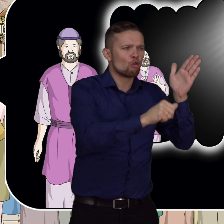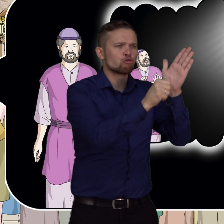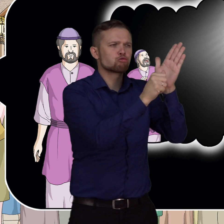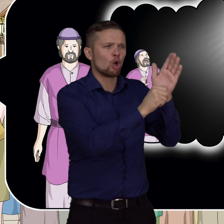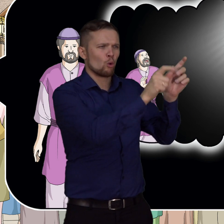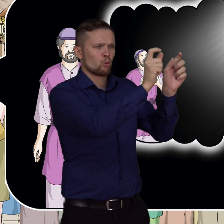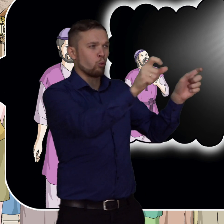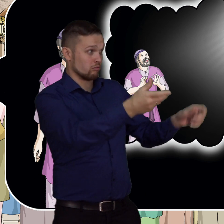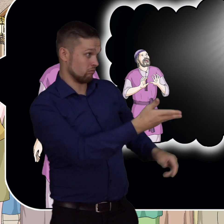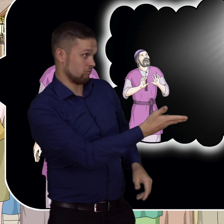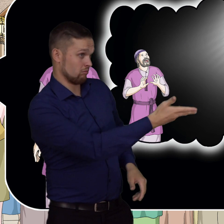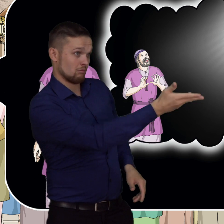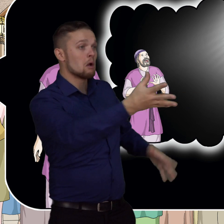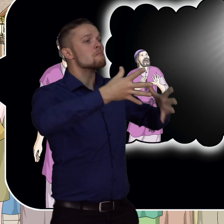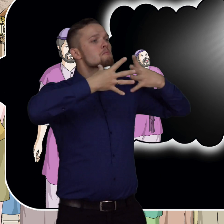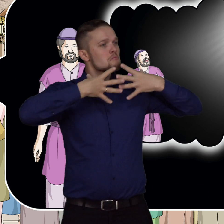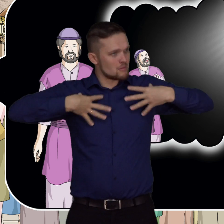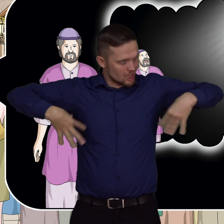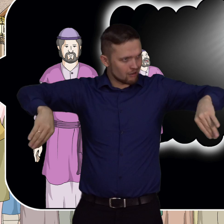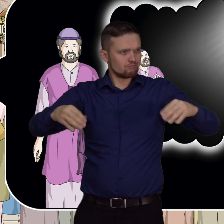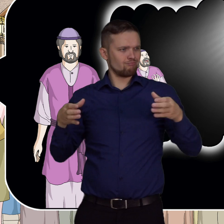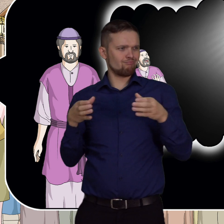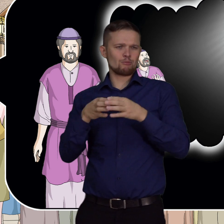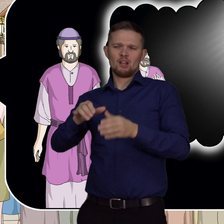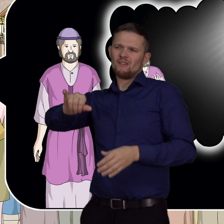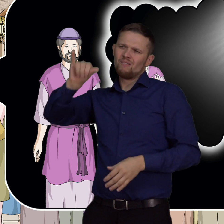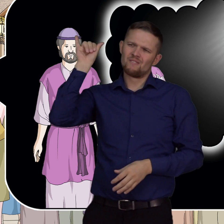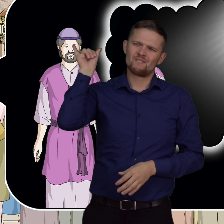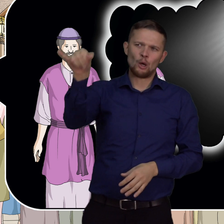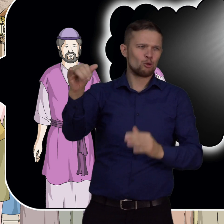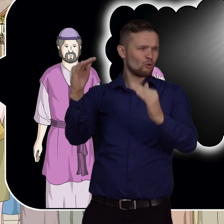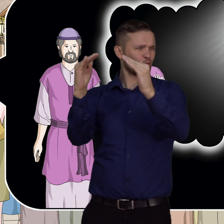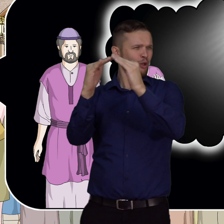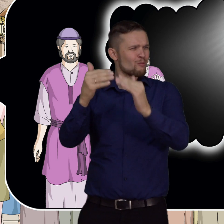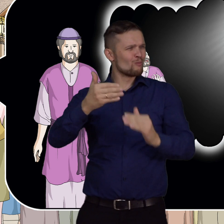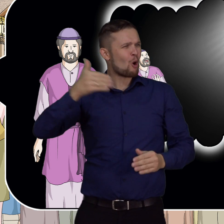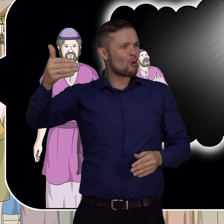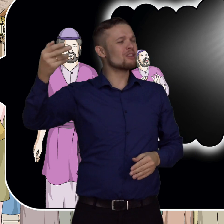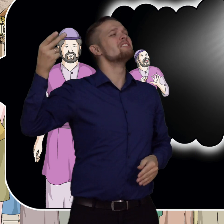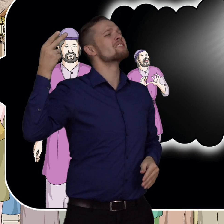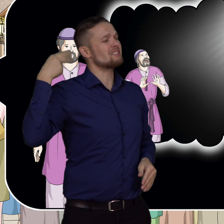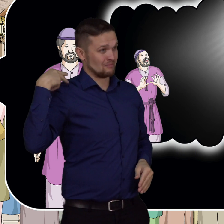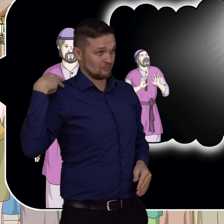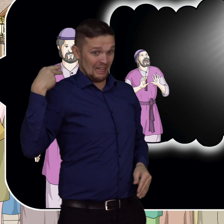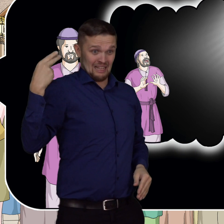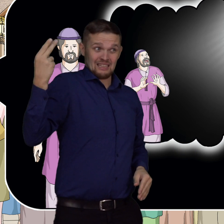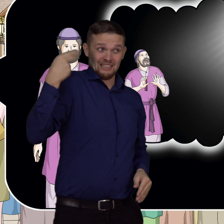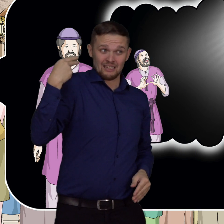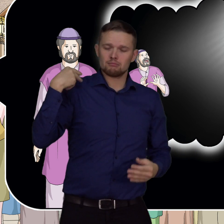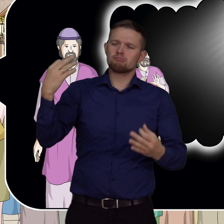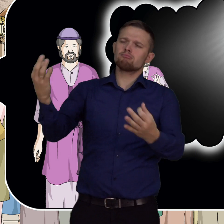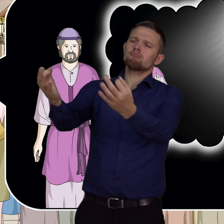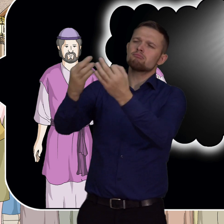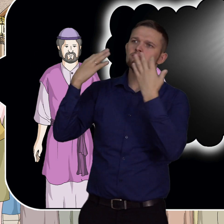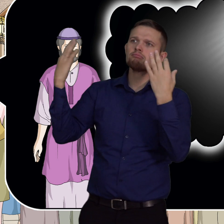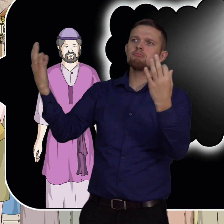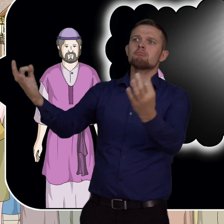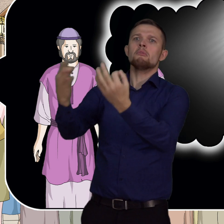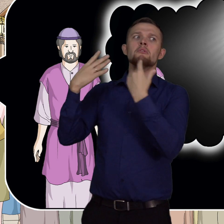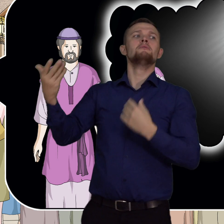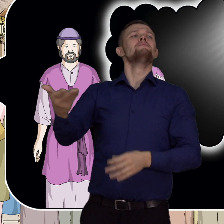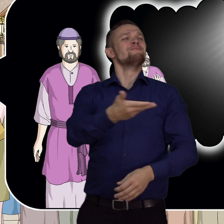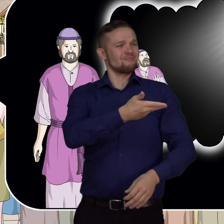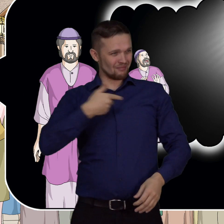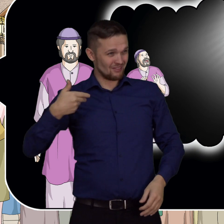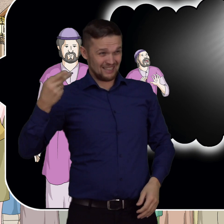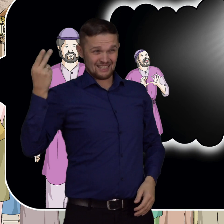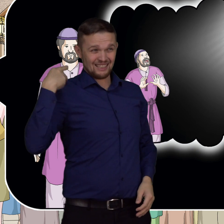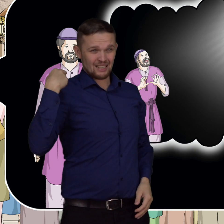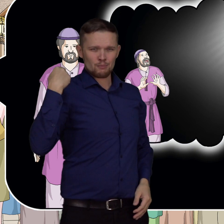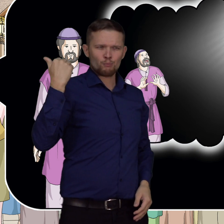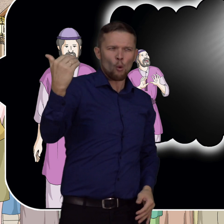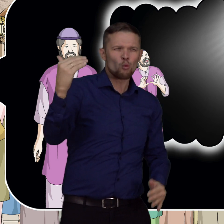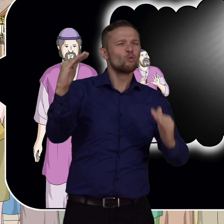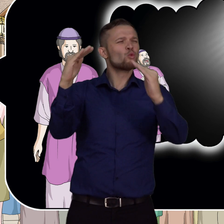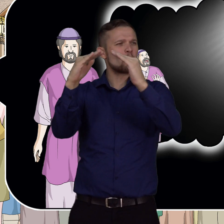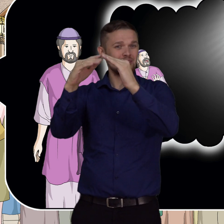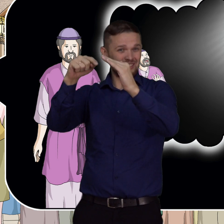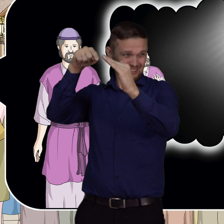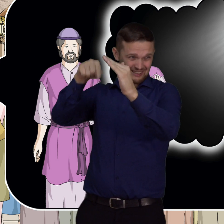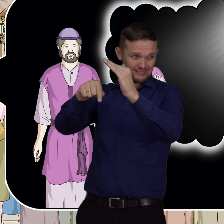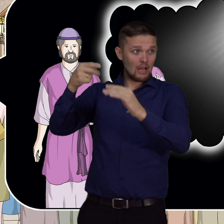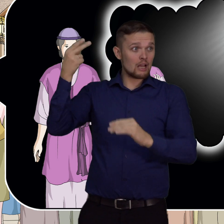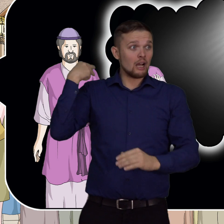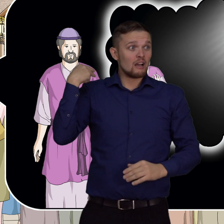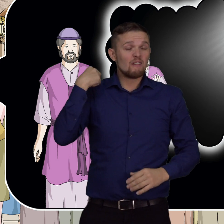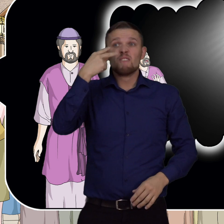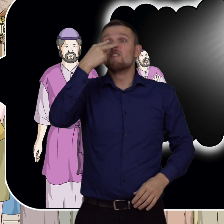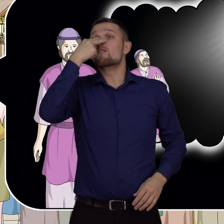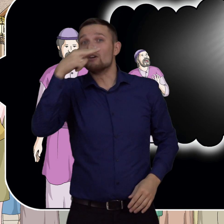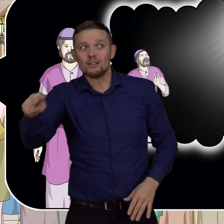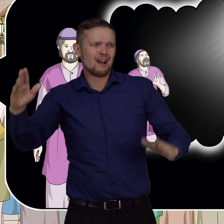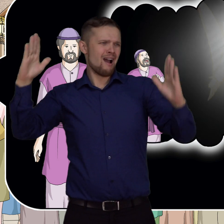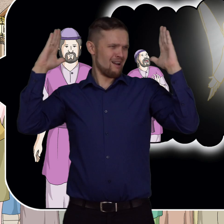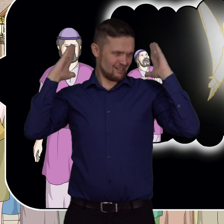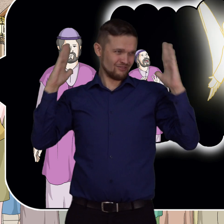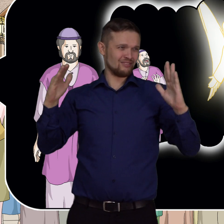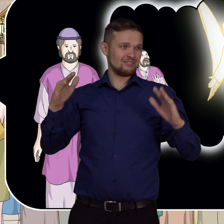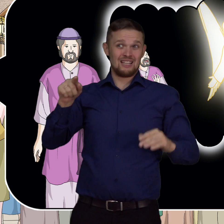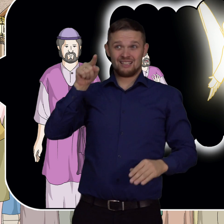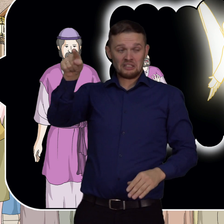These six brothers also went with me, and we entered the man’s home.